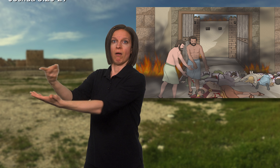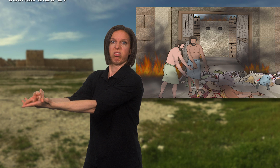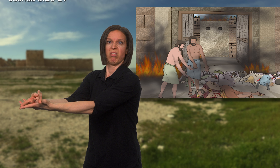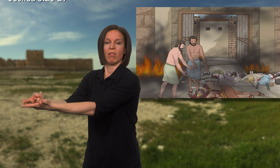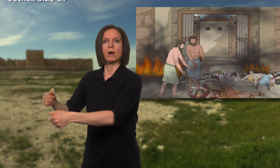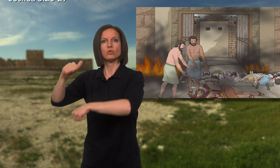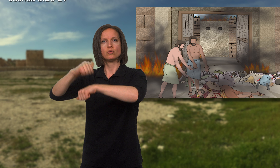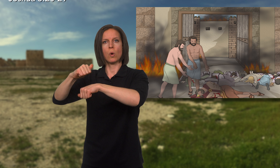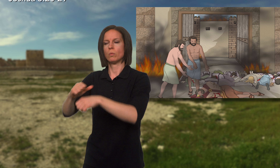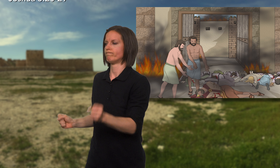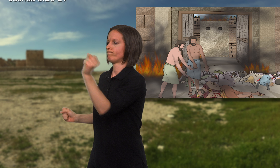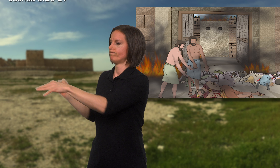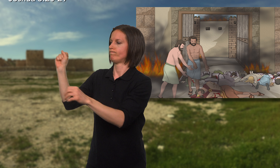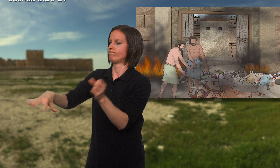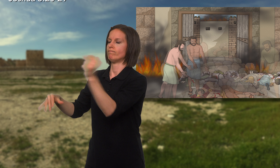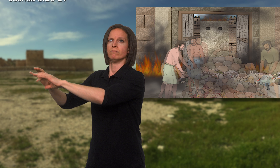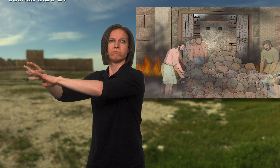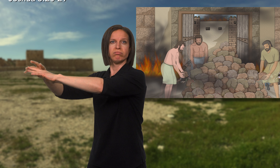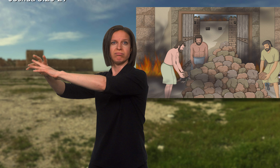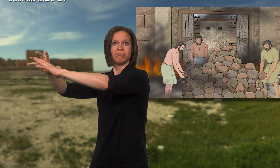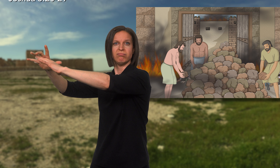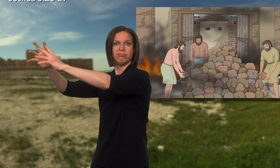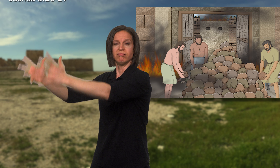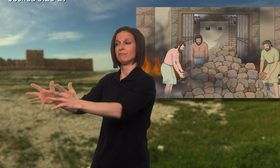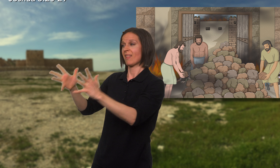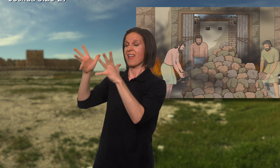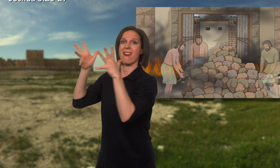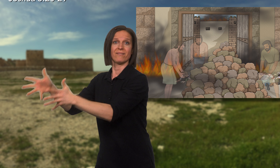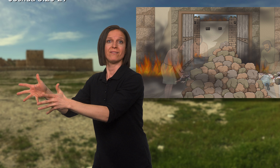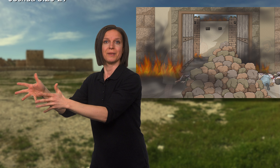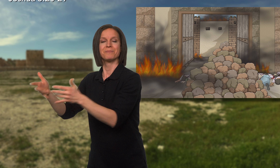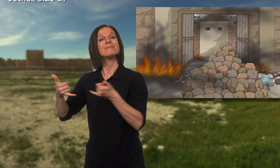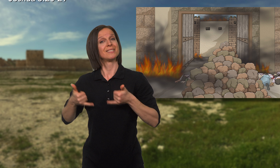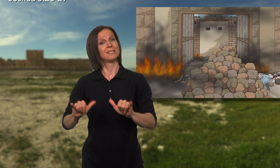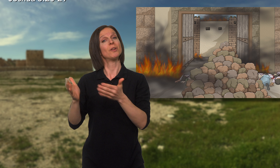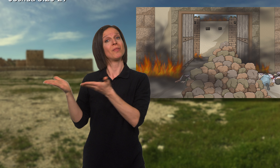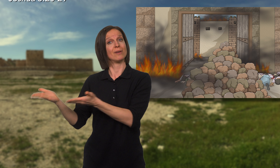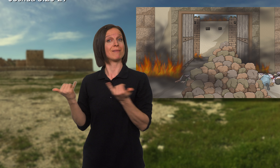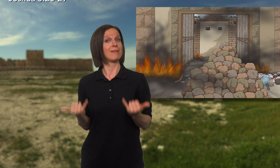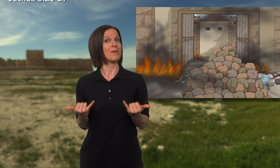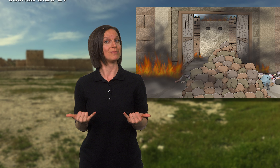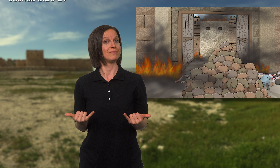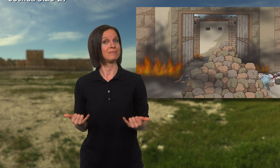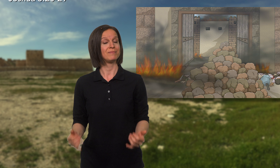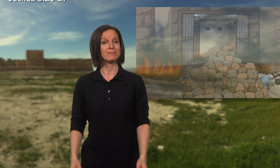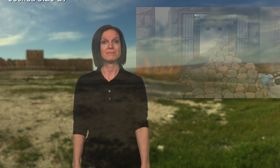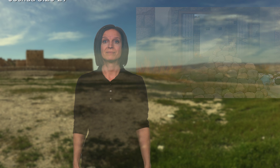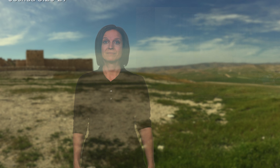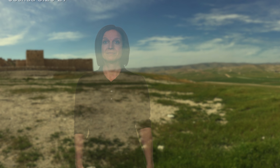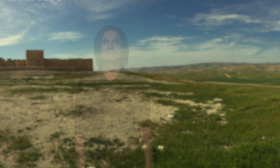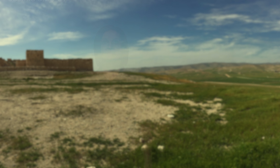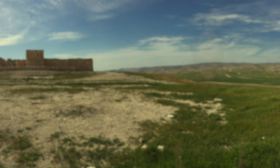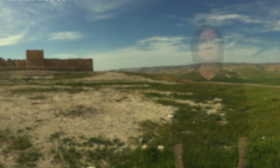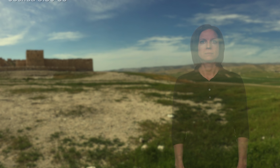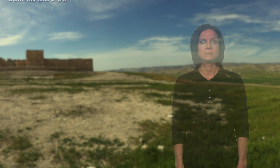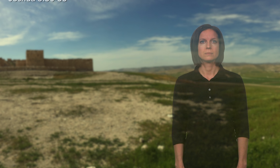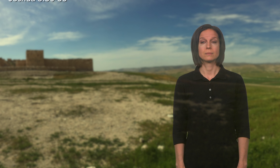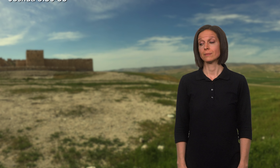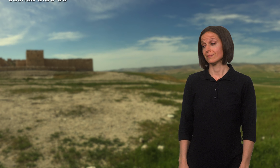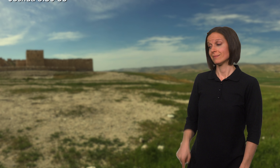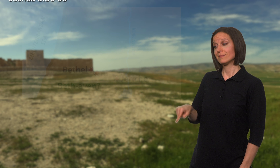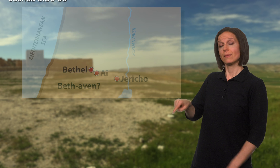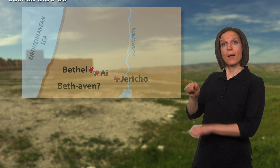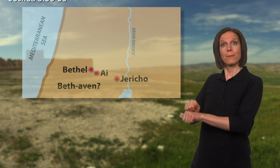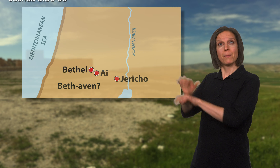And over it they raised a large pile of rocks, which remains to this day.